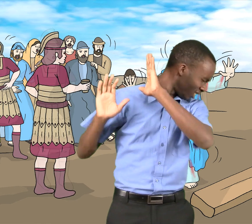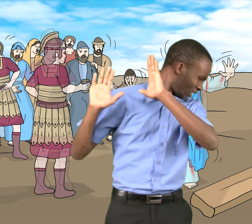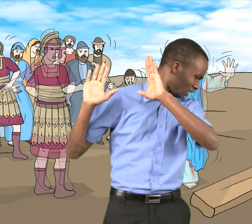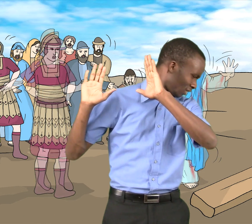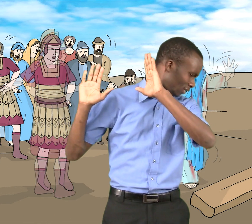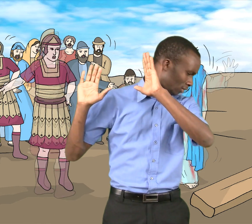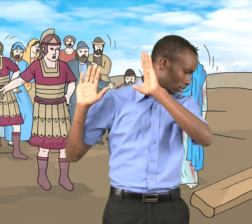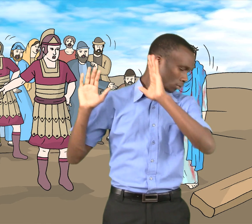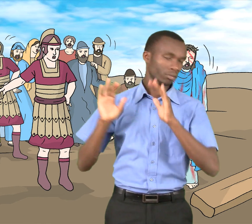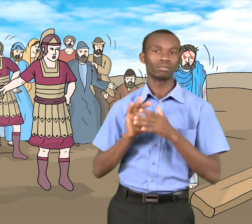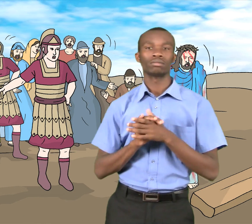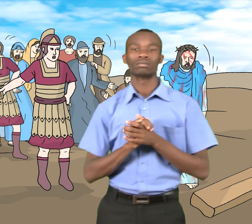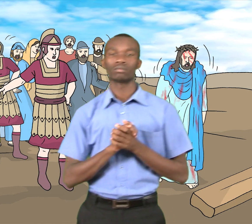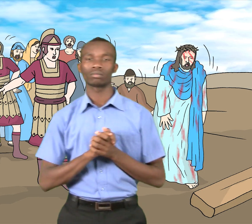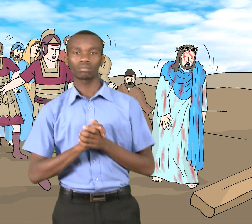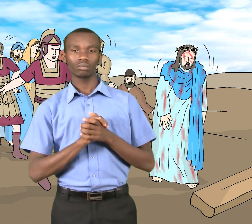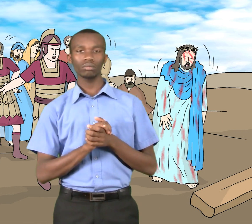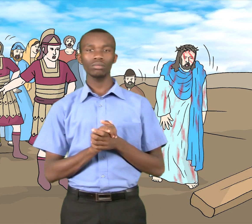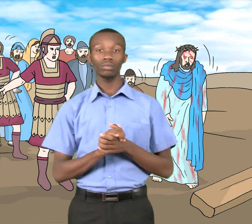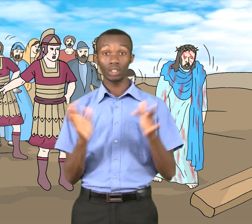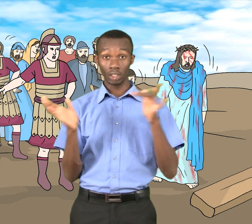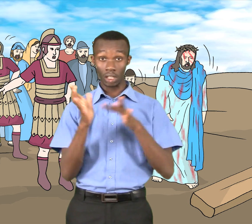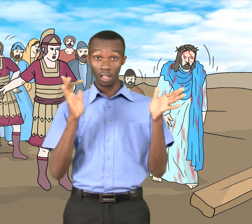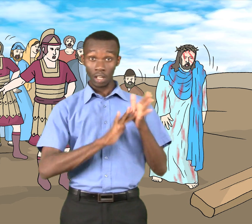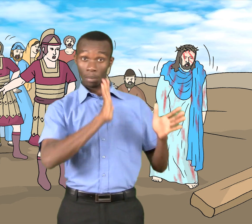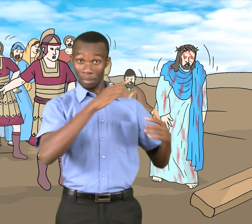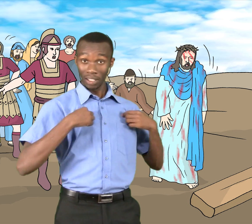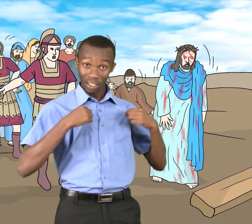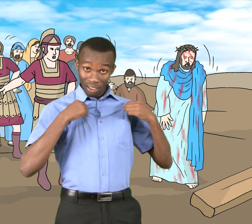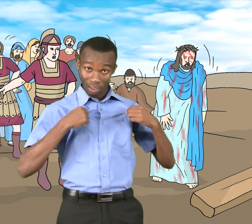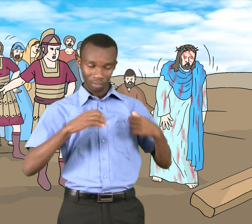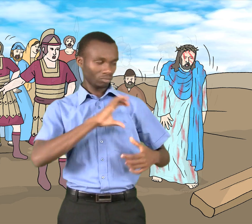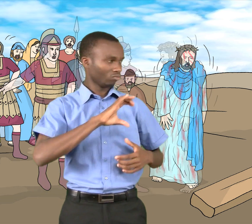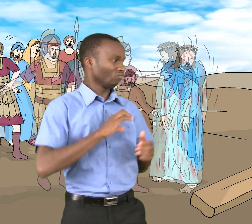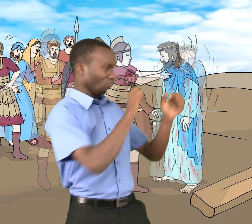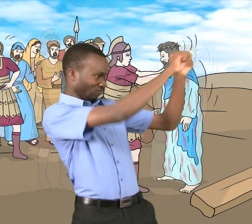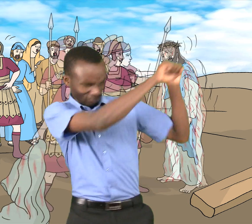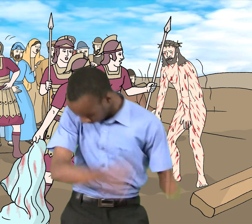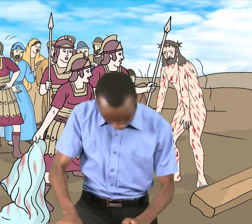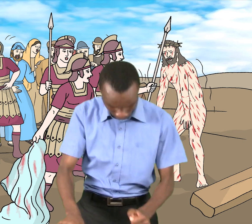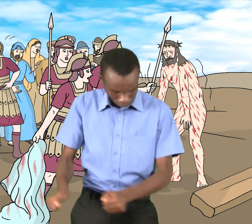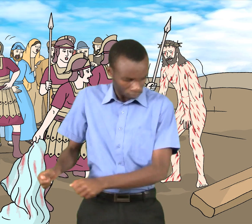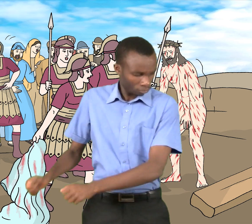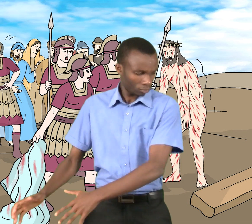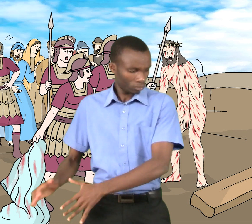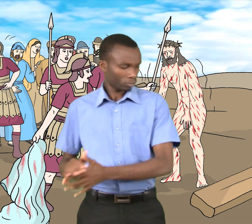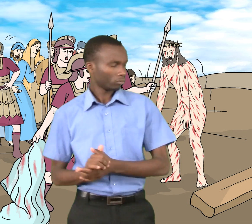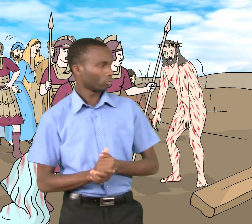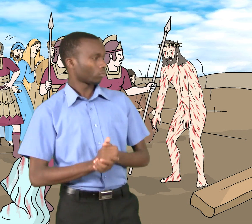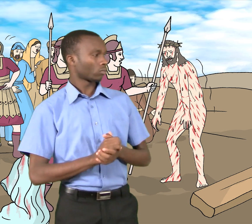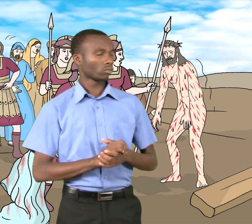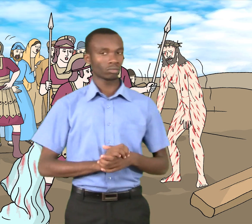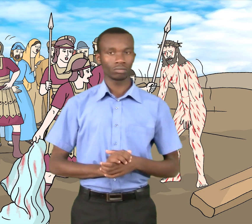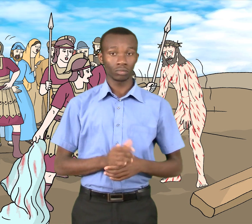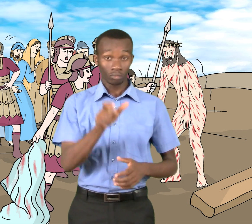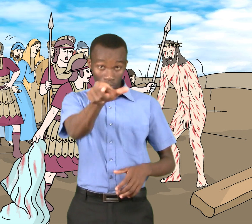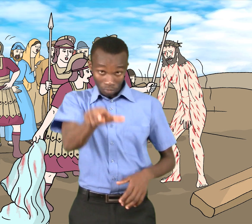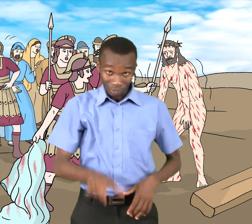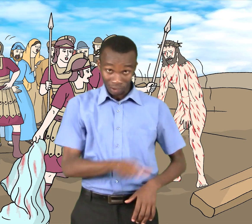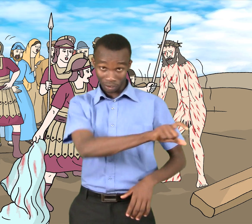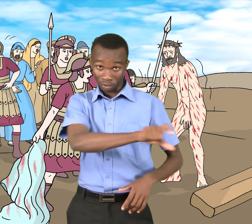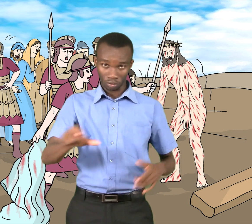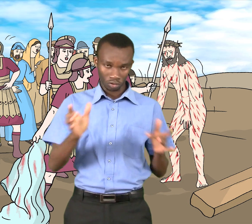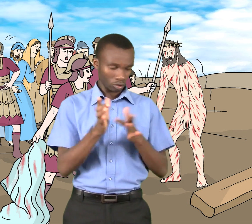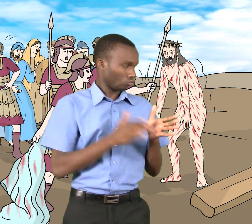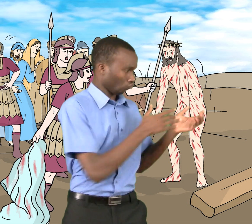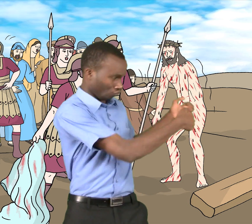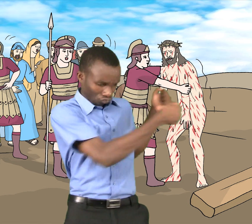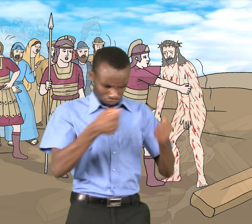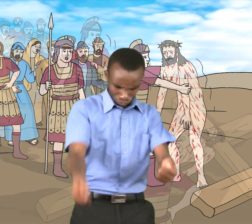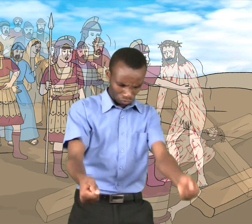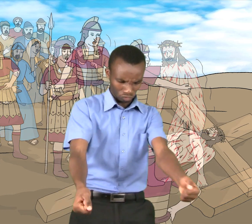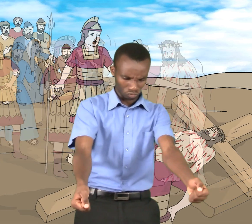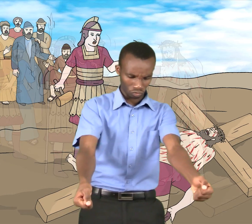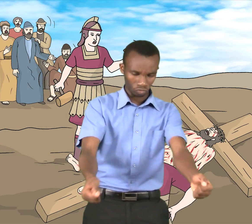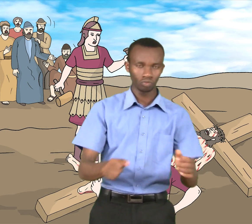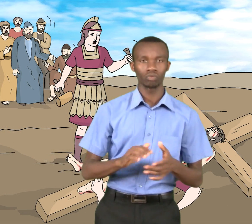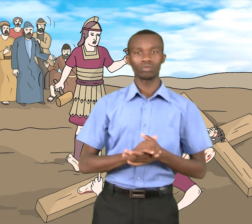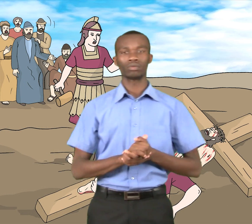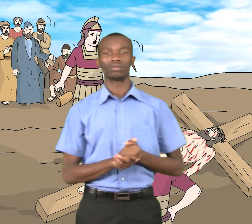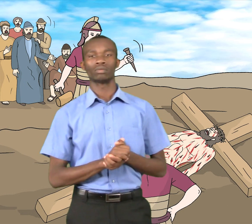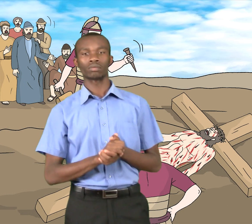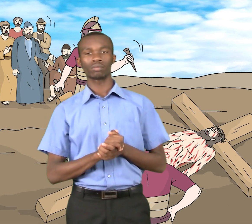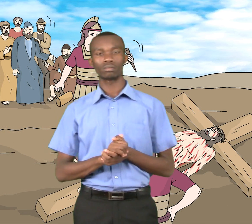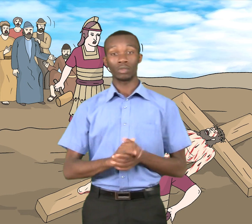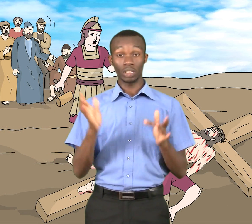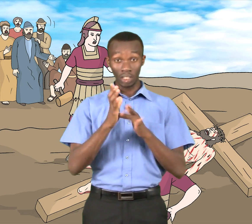but after tasting it, He refused to drink it.